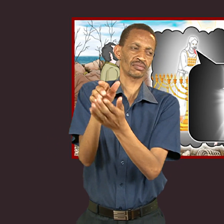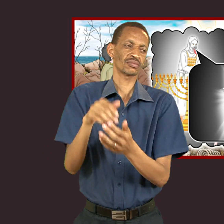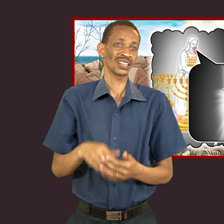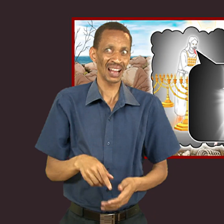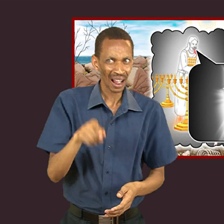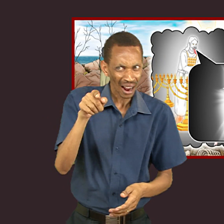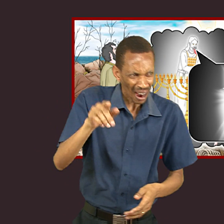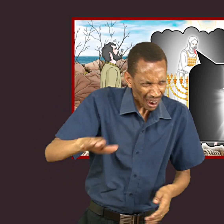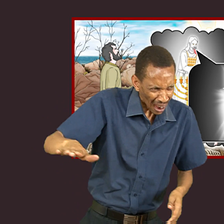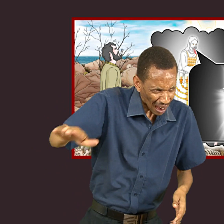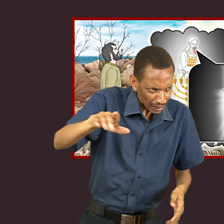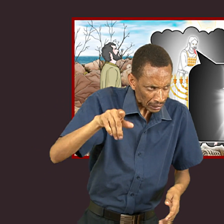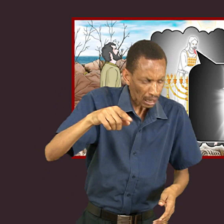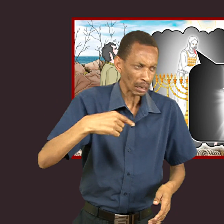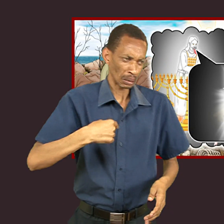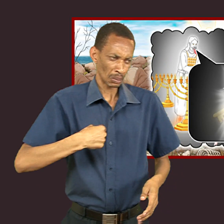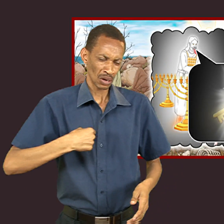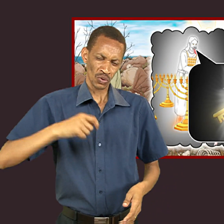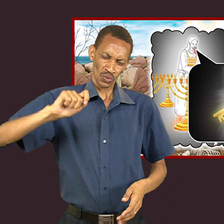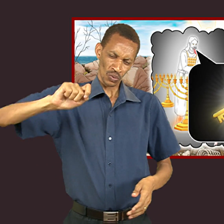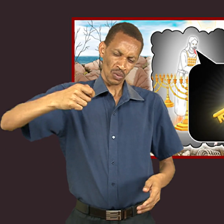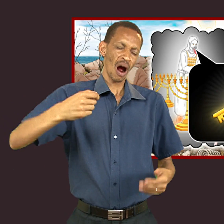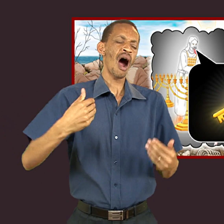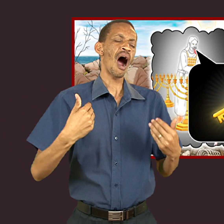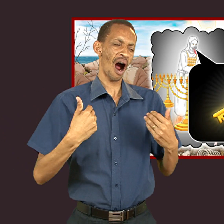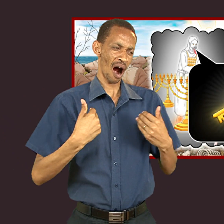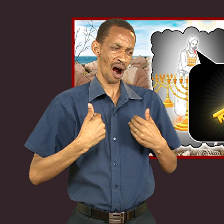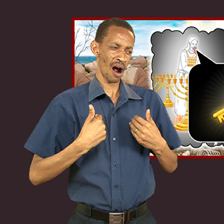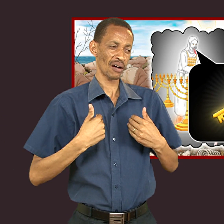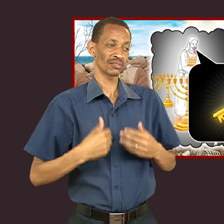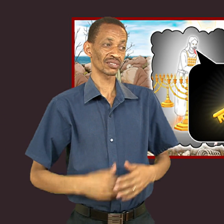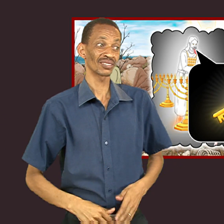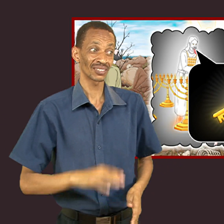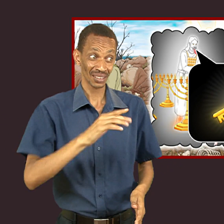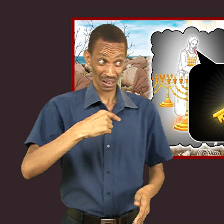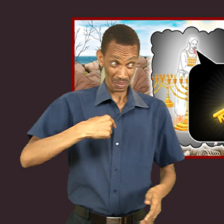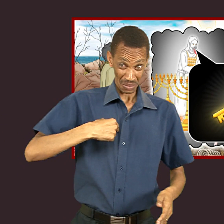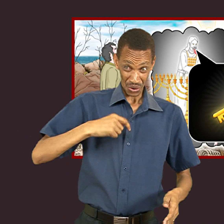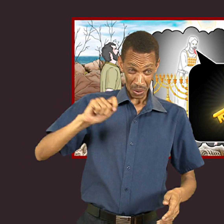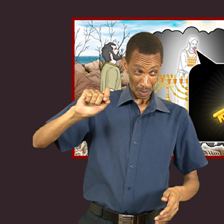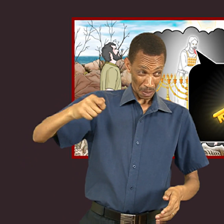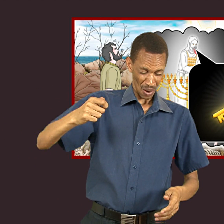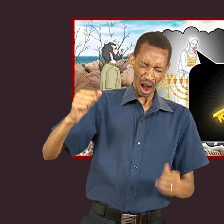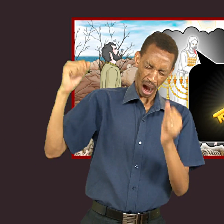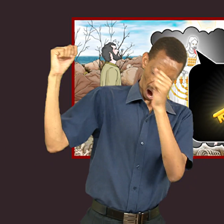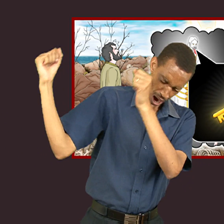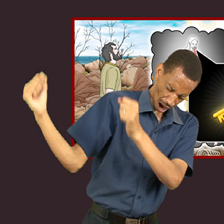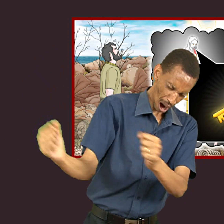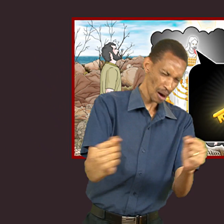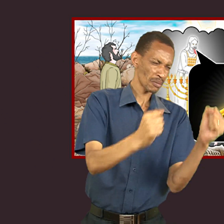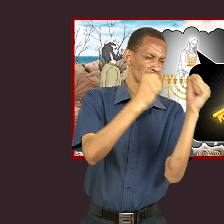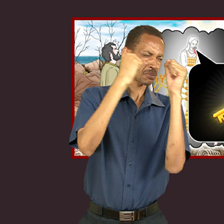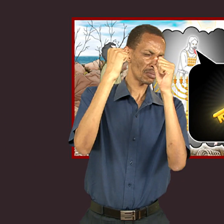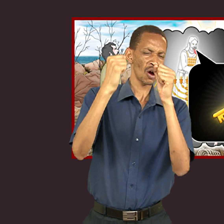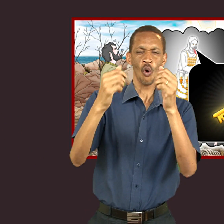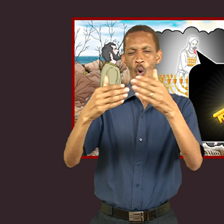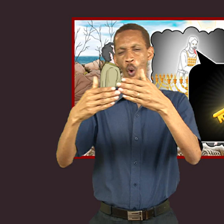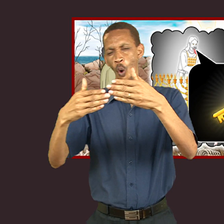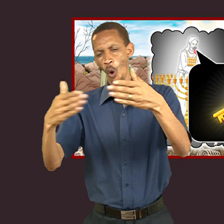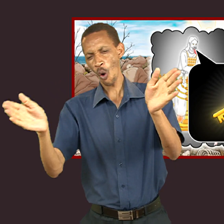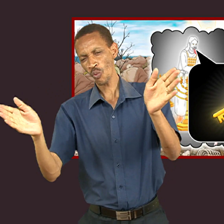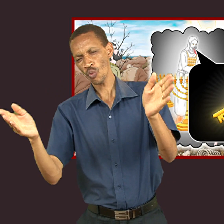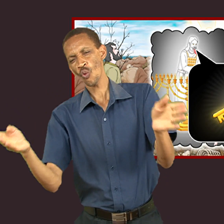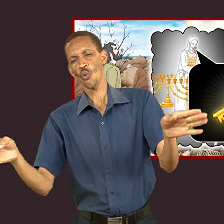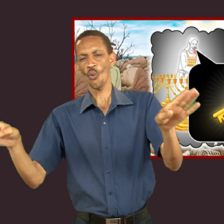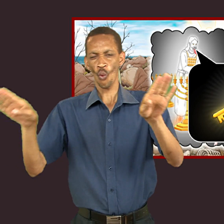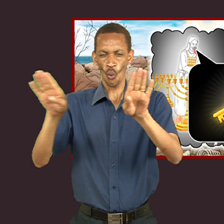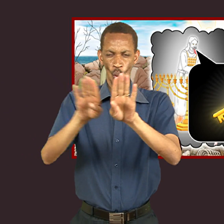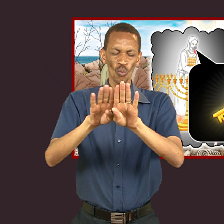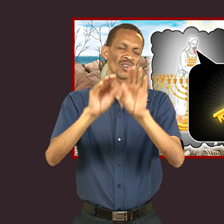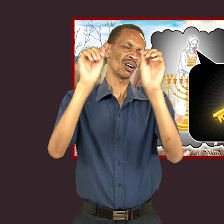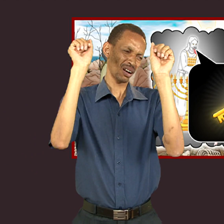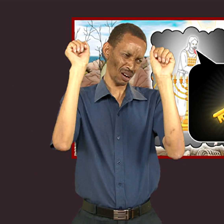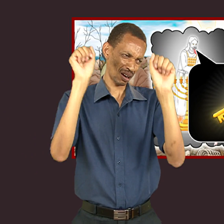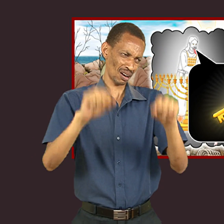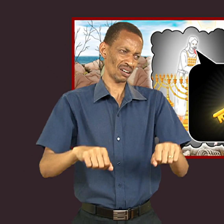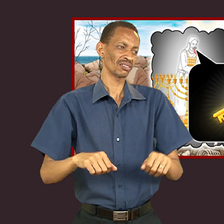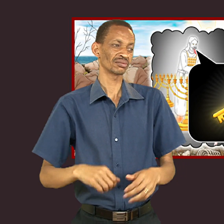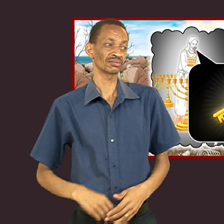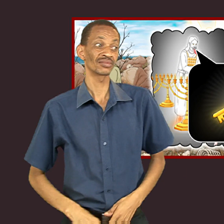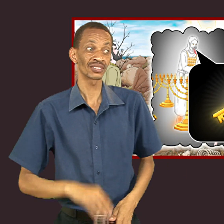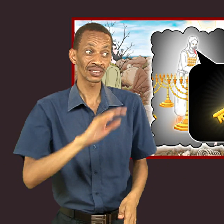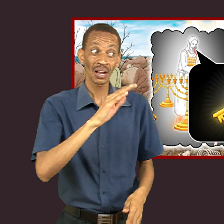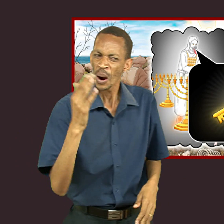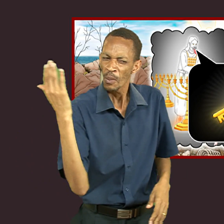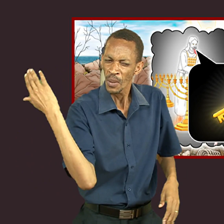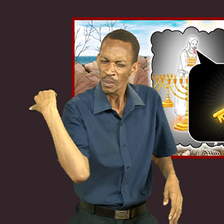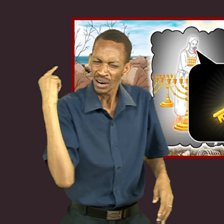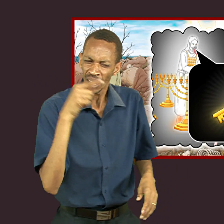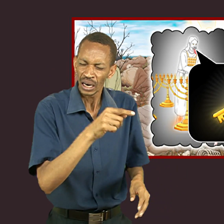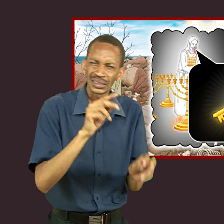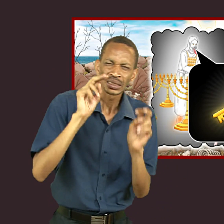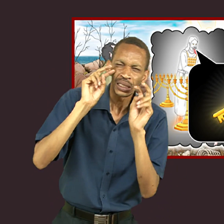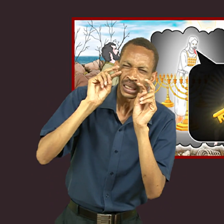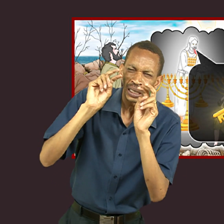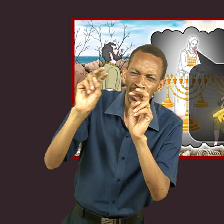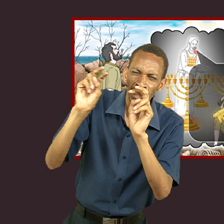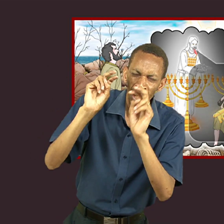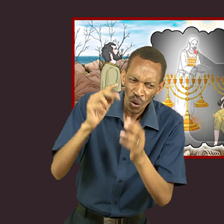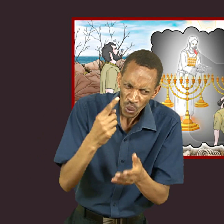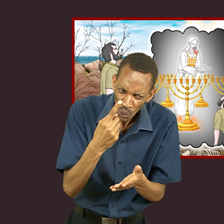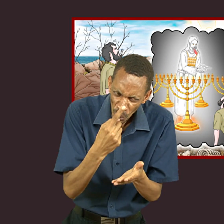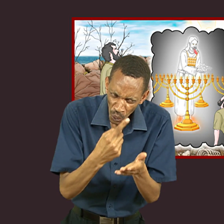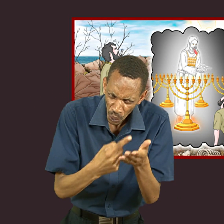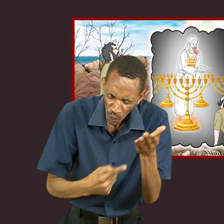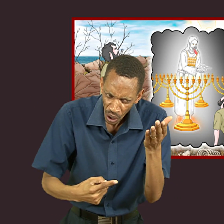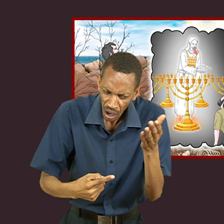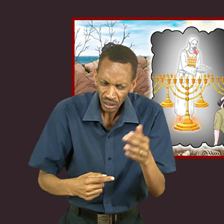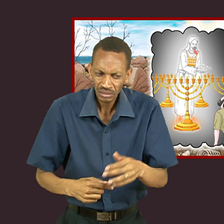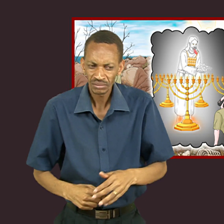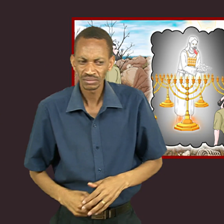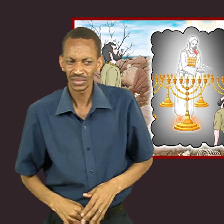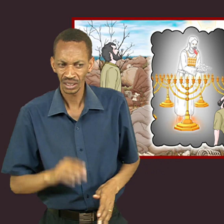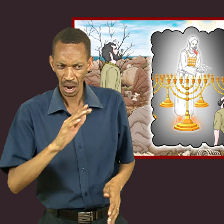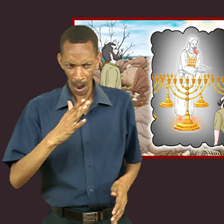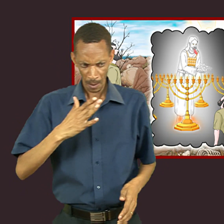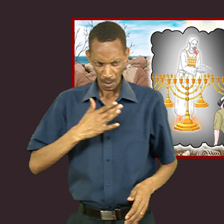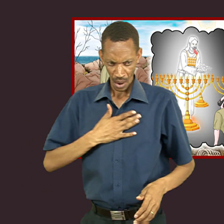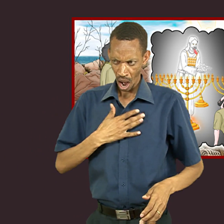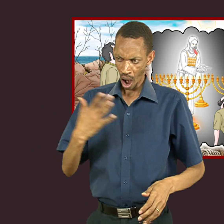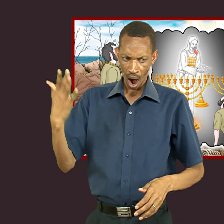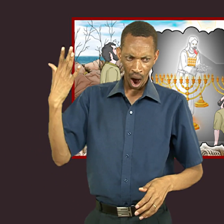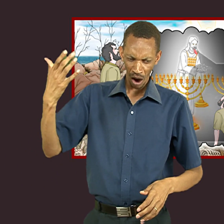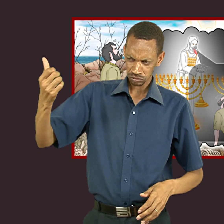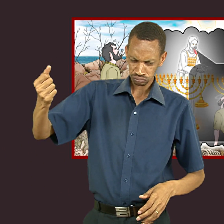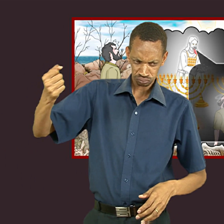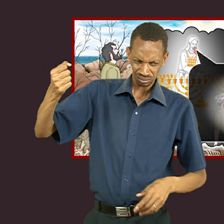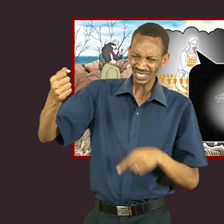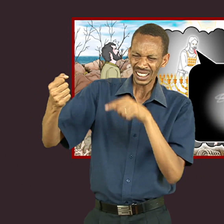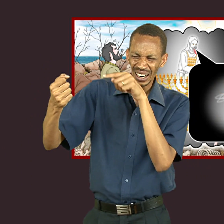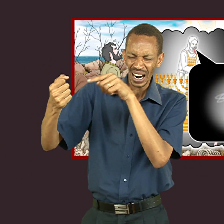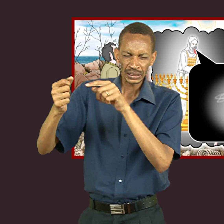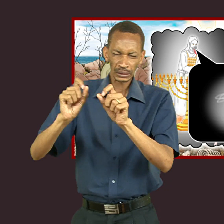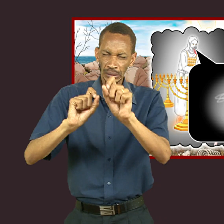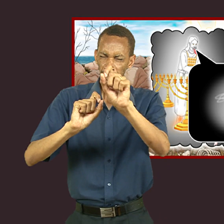And I hold the keys of Death and of Hades. Therefore write down the things you have seen, and the things that are, and the things that will happen after this.